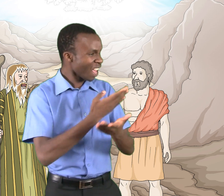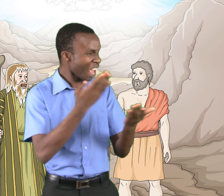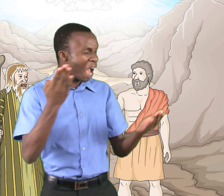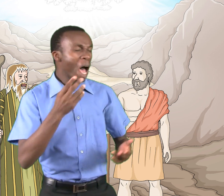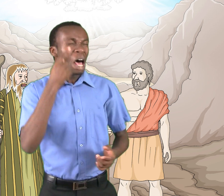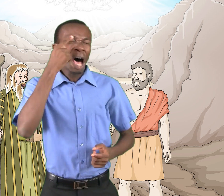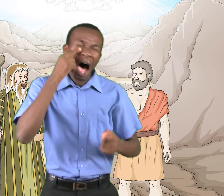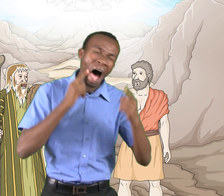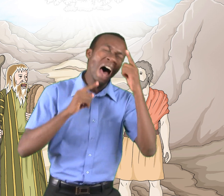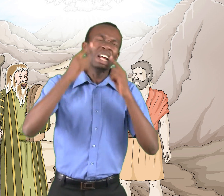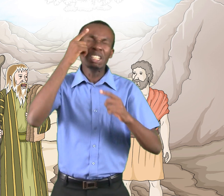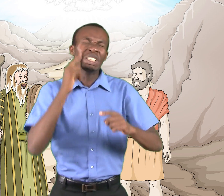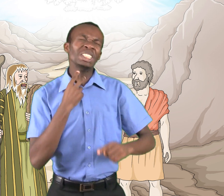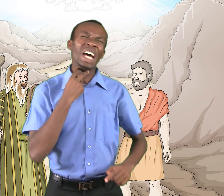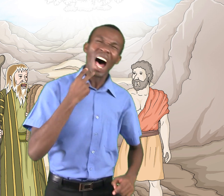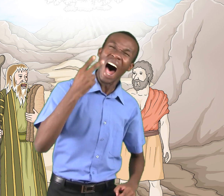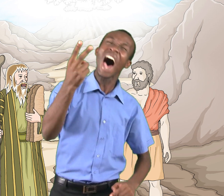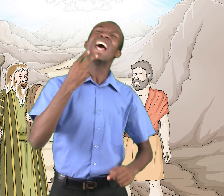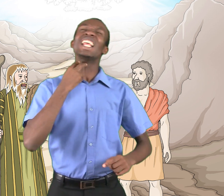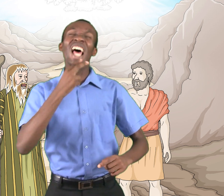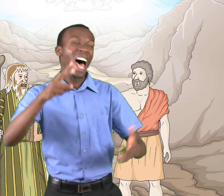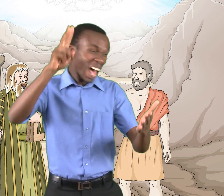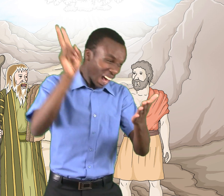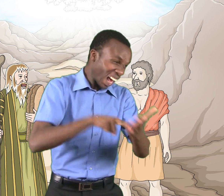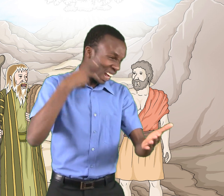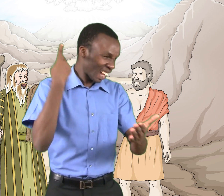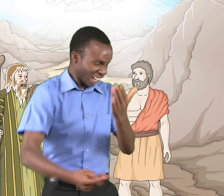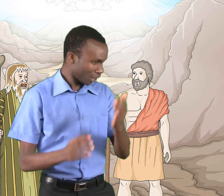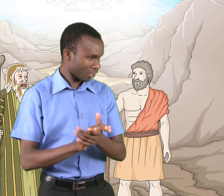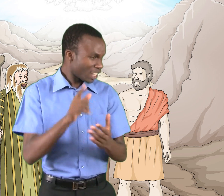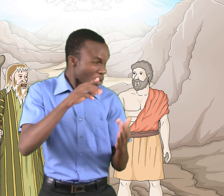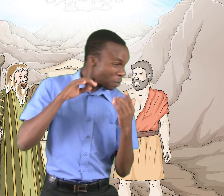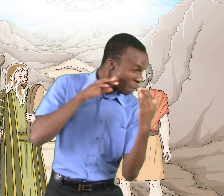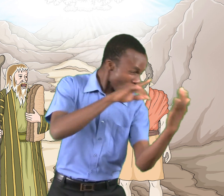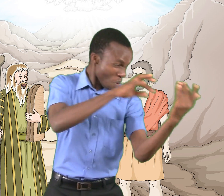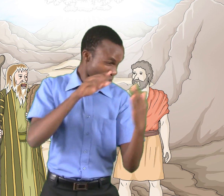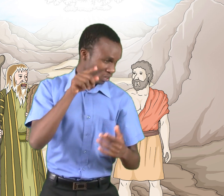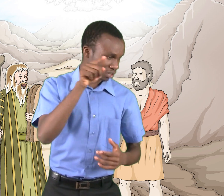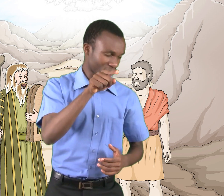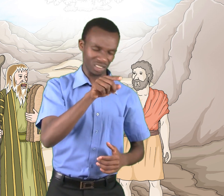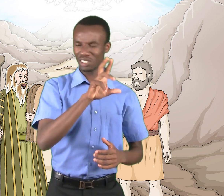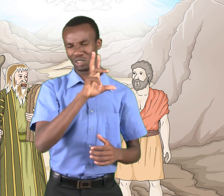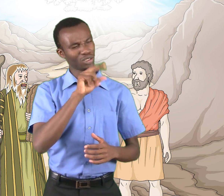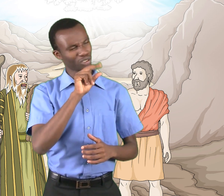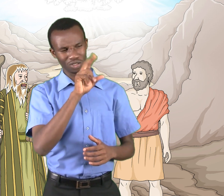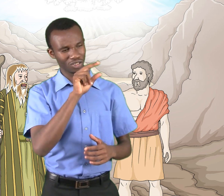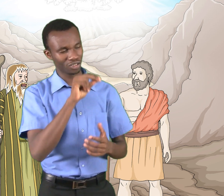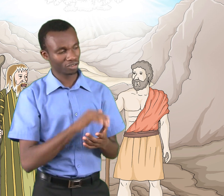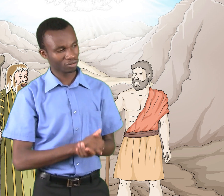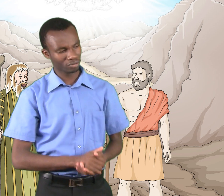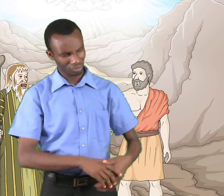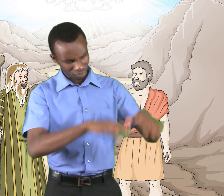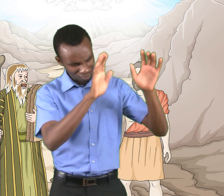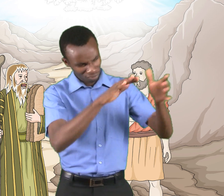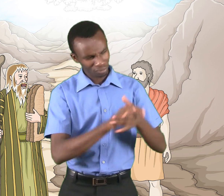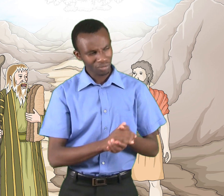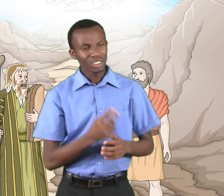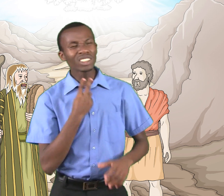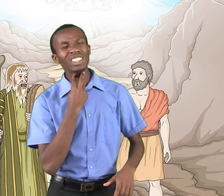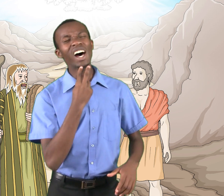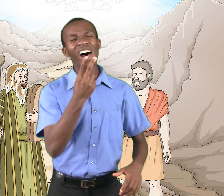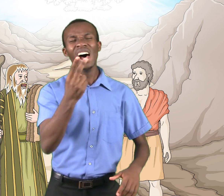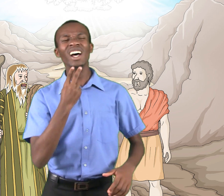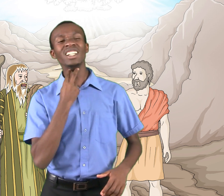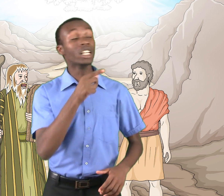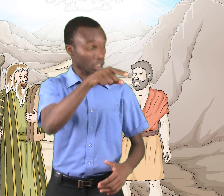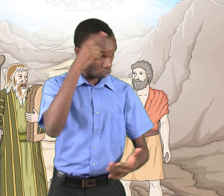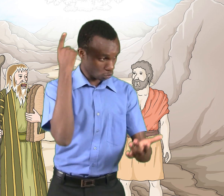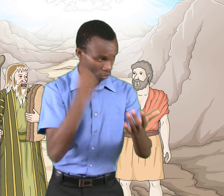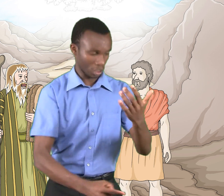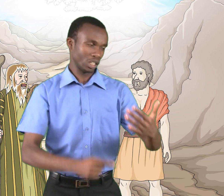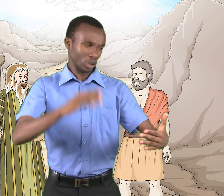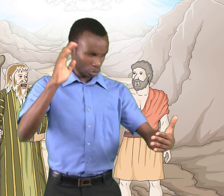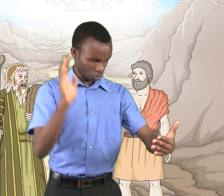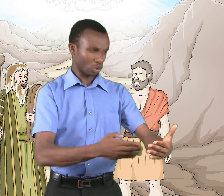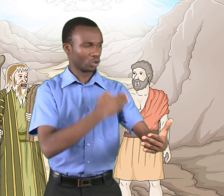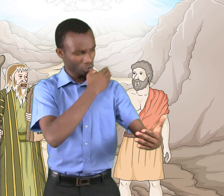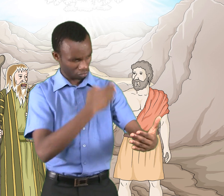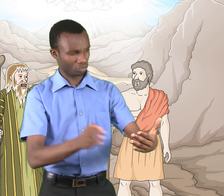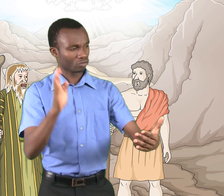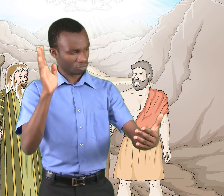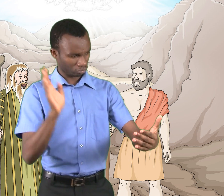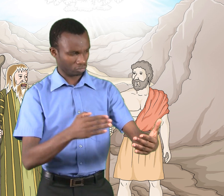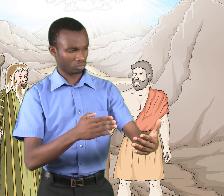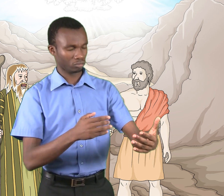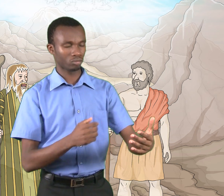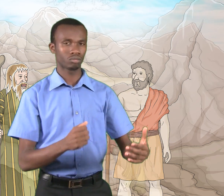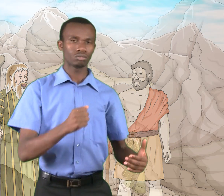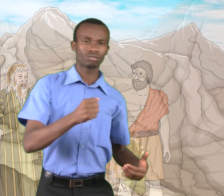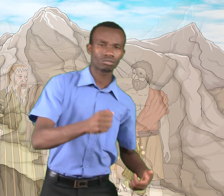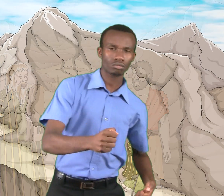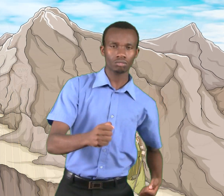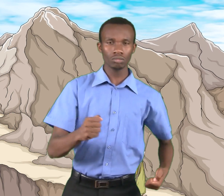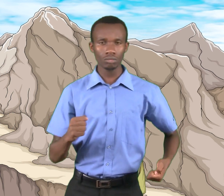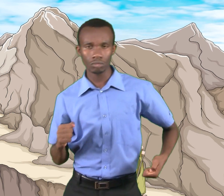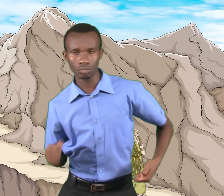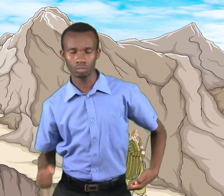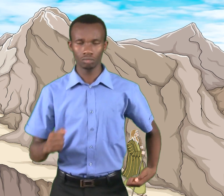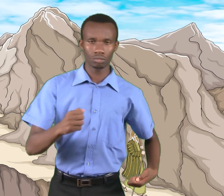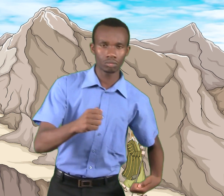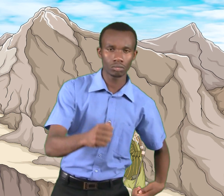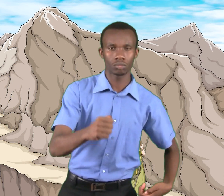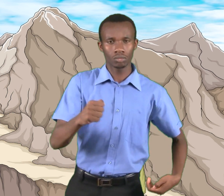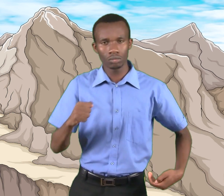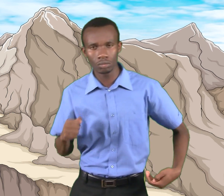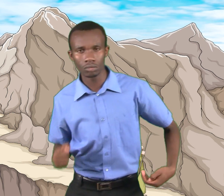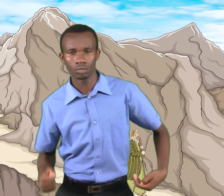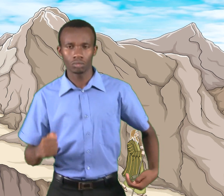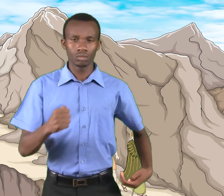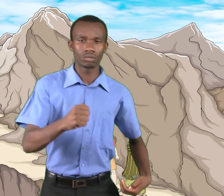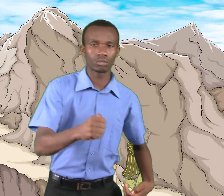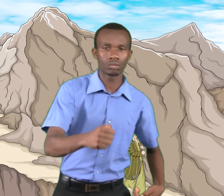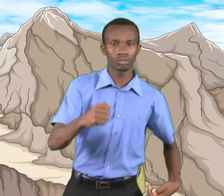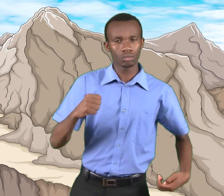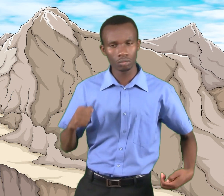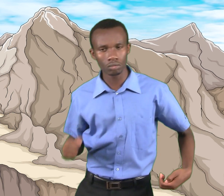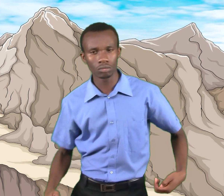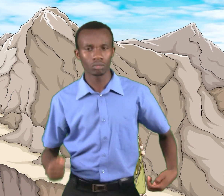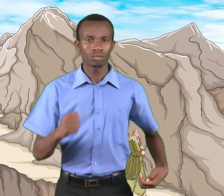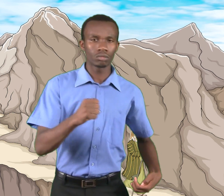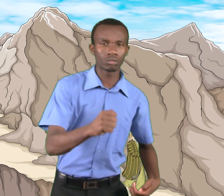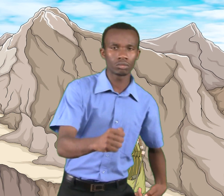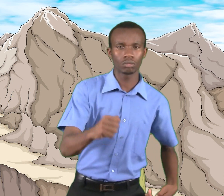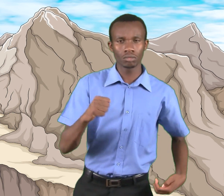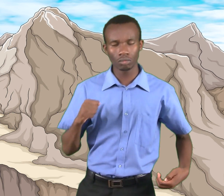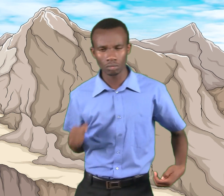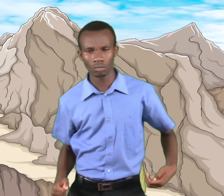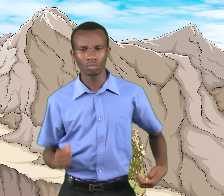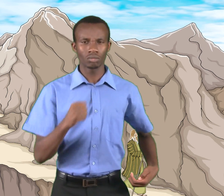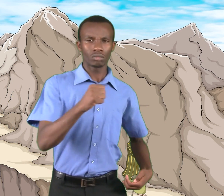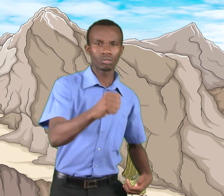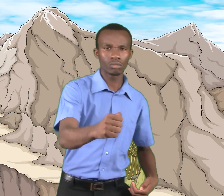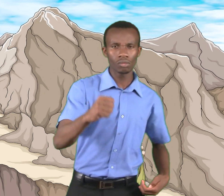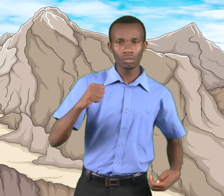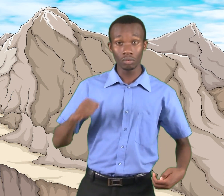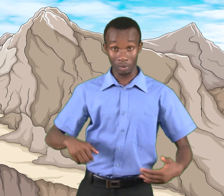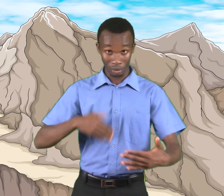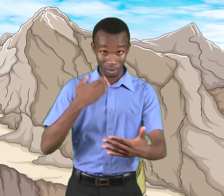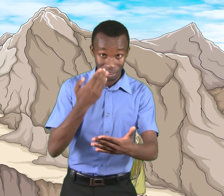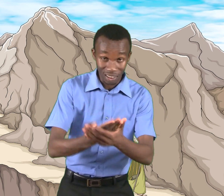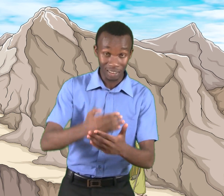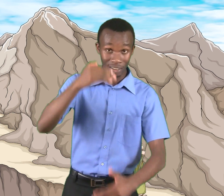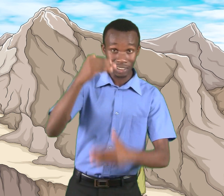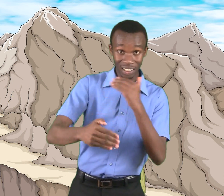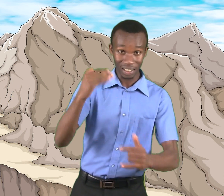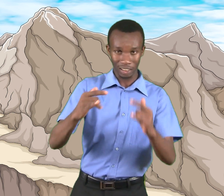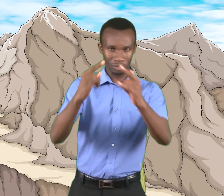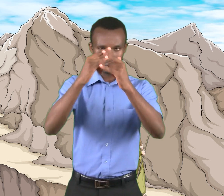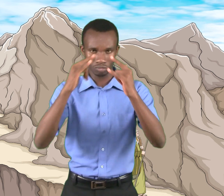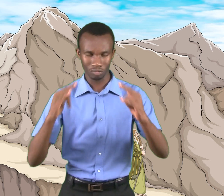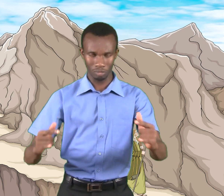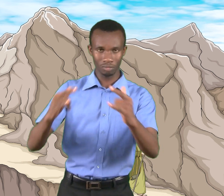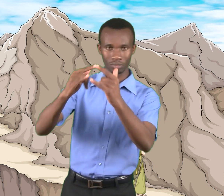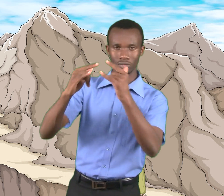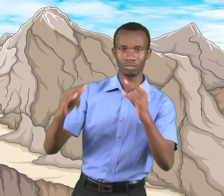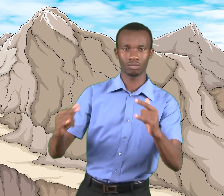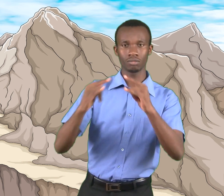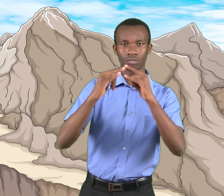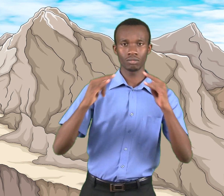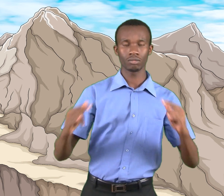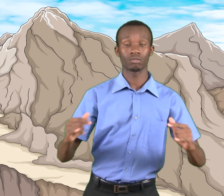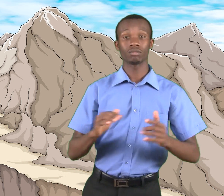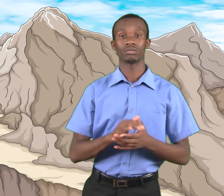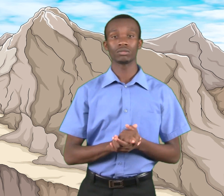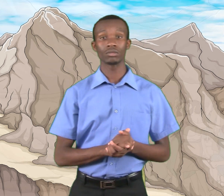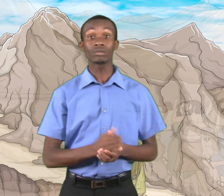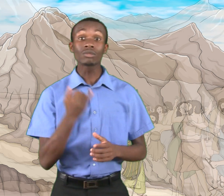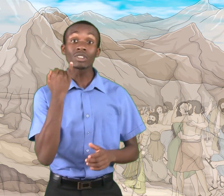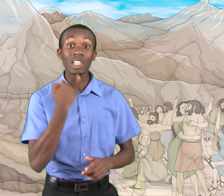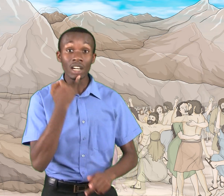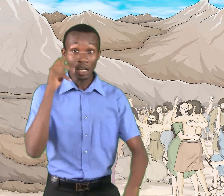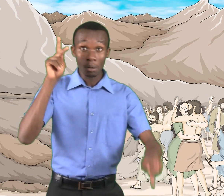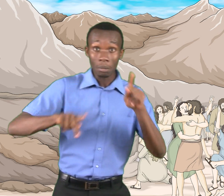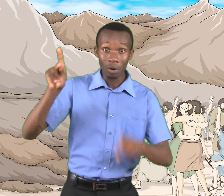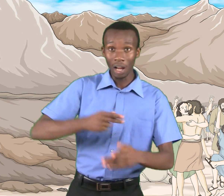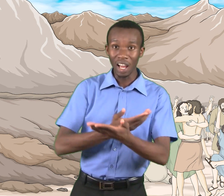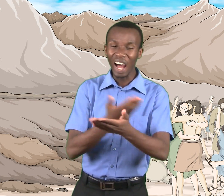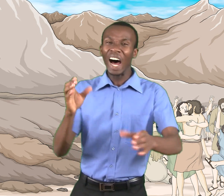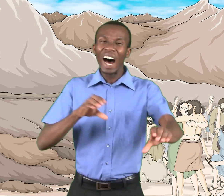But Moses replied: “It is neither the cry of victory nor the cry of defeat; I hear the sound of singing!”